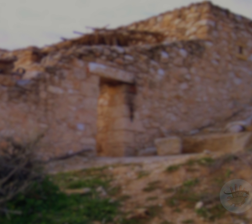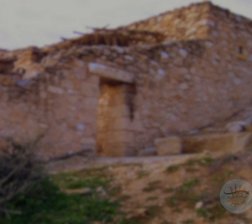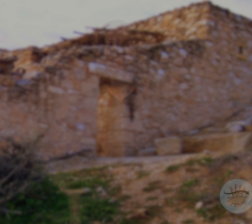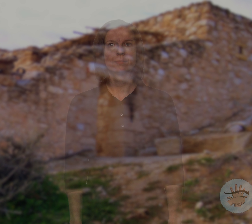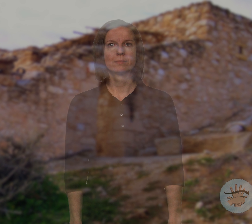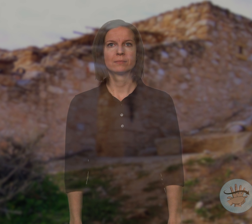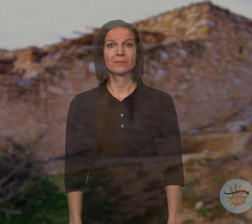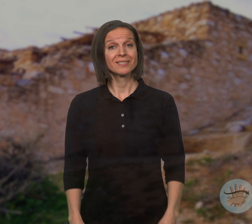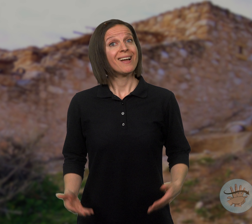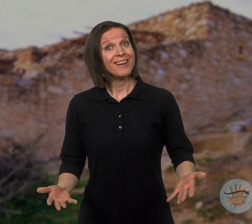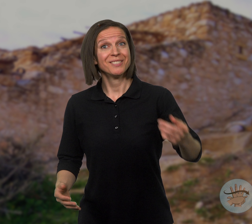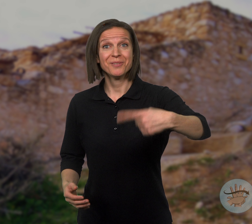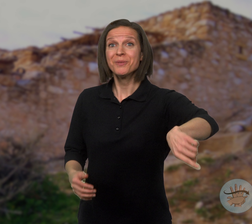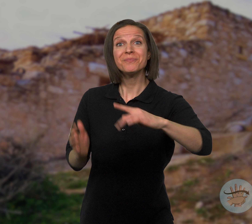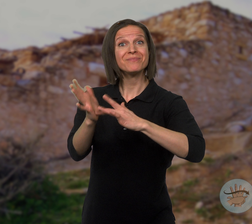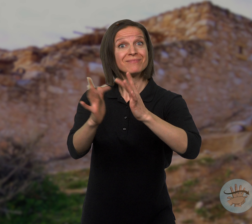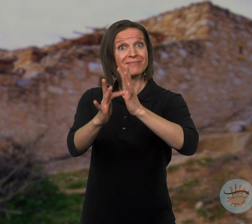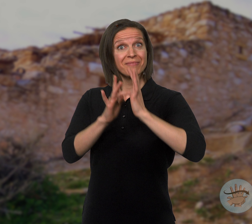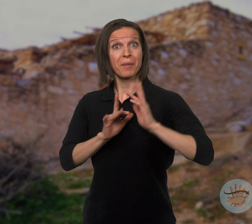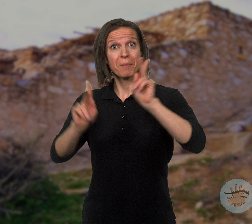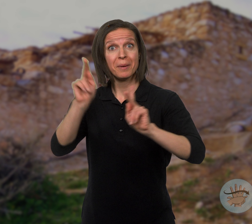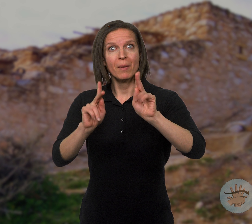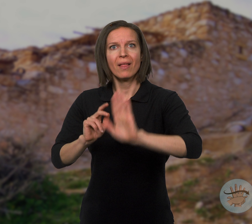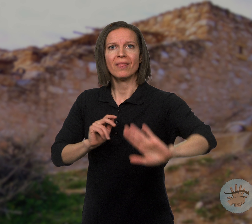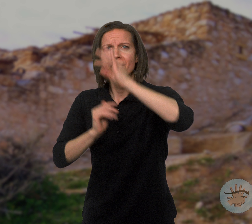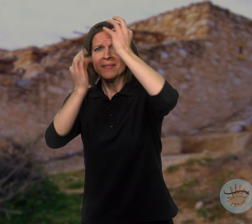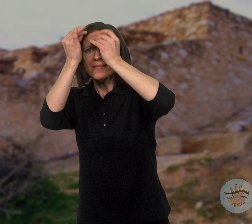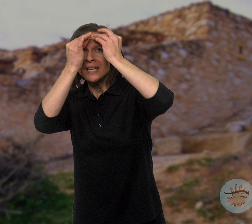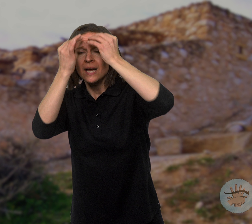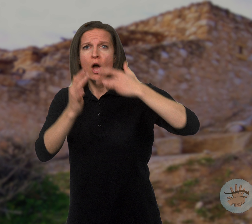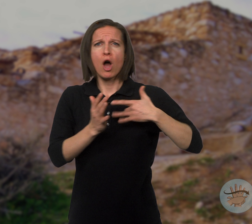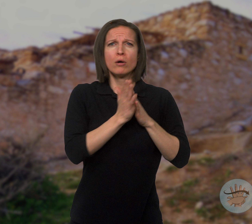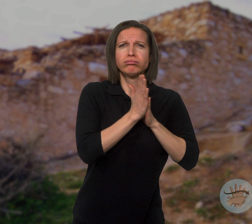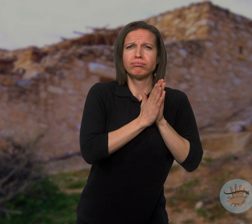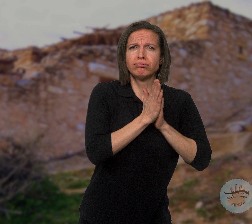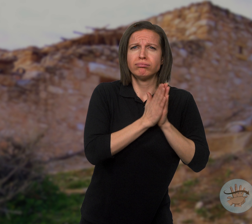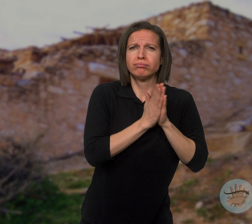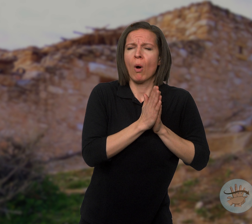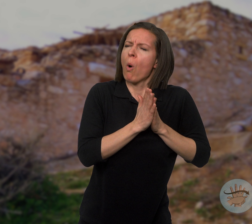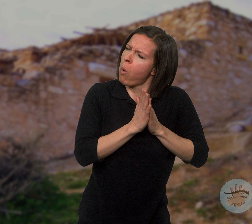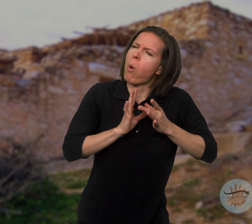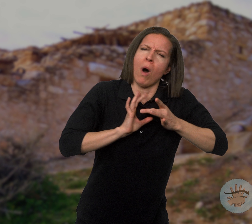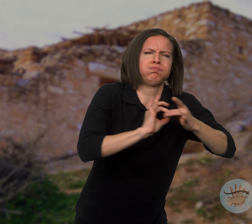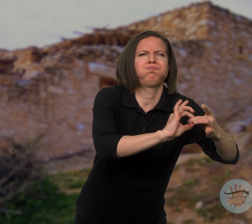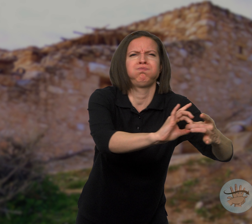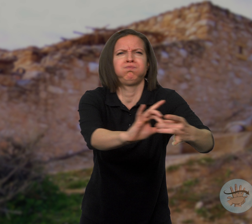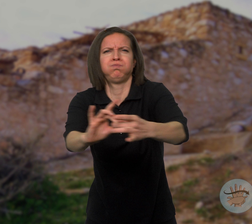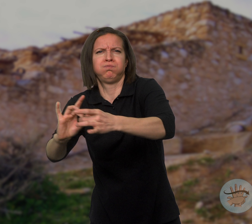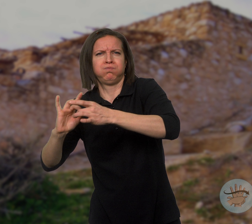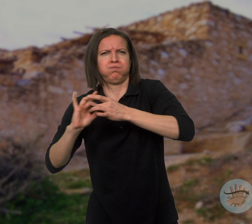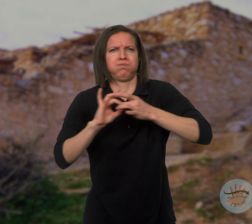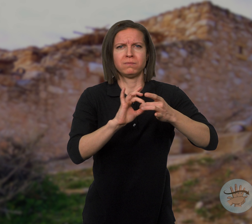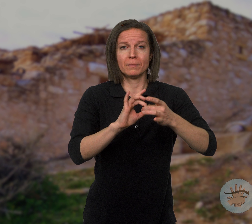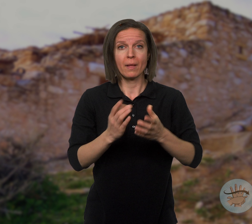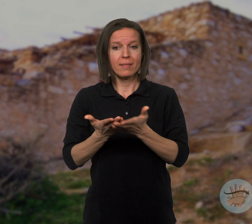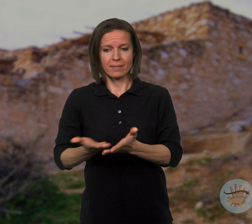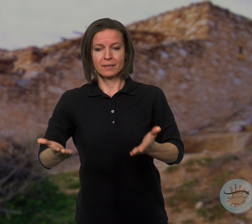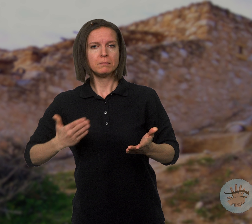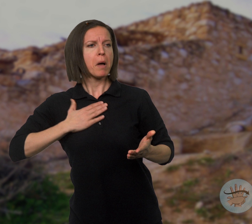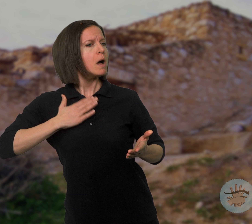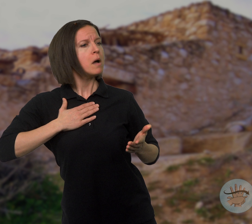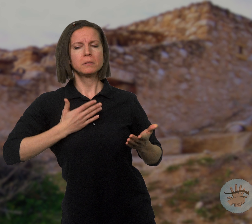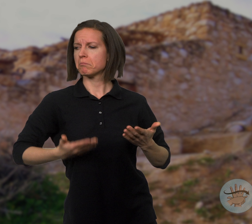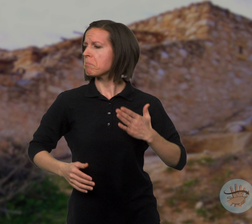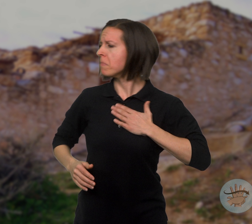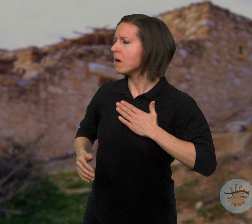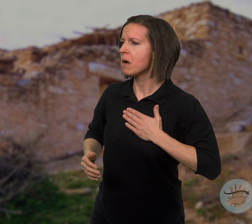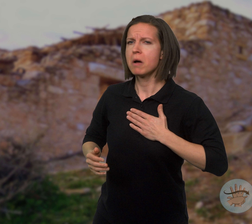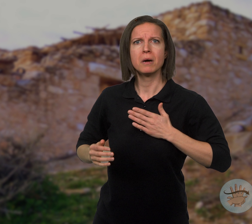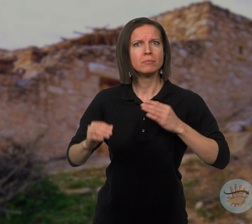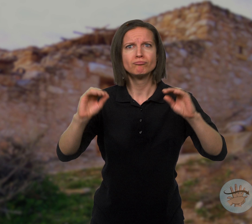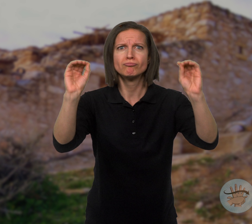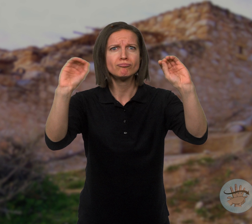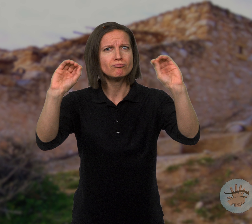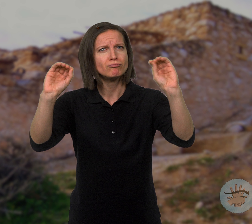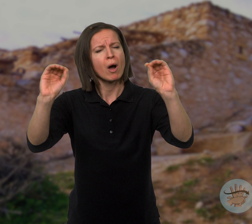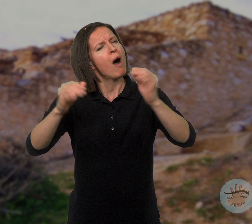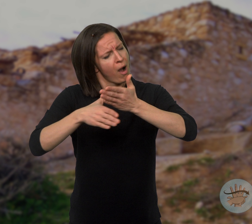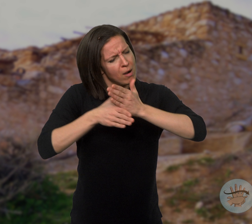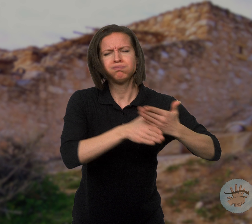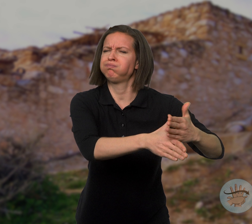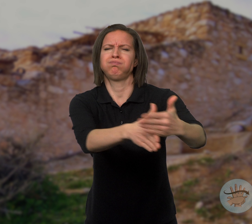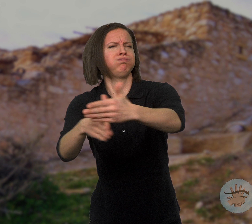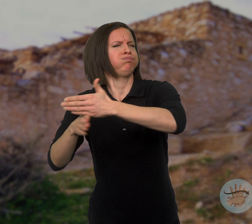The multitude of believers was one in heart and soul.